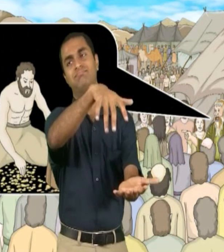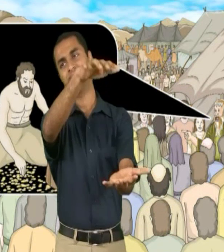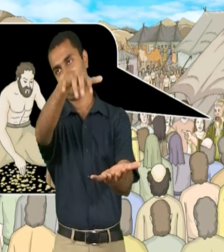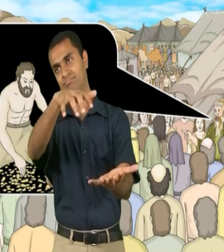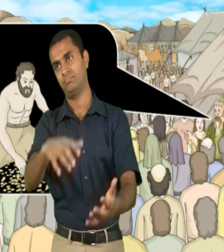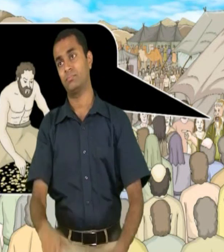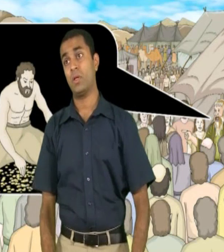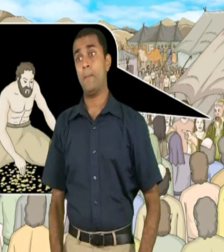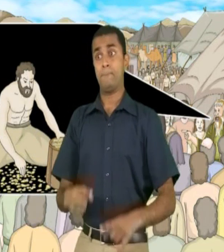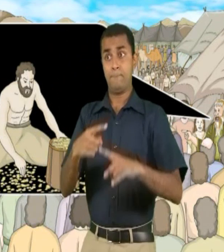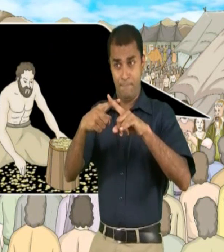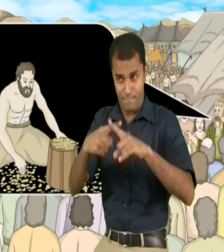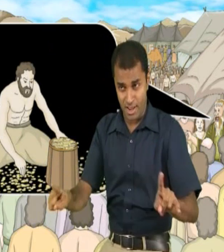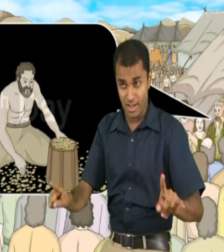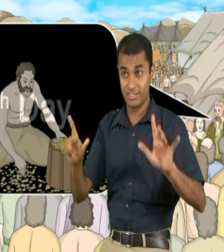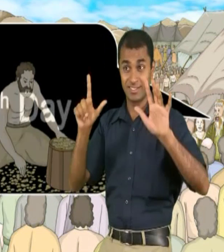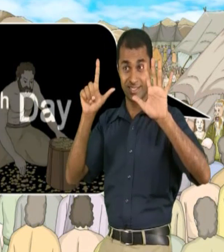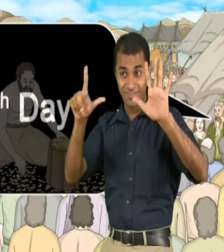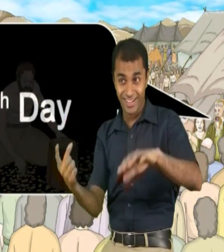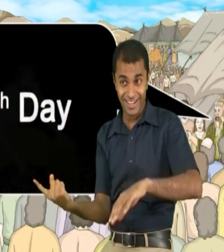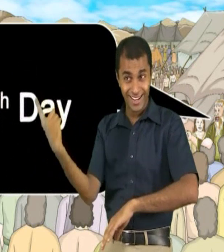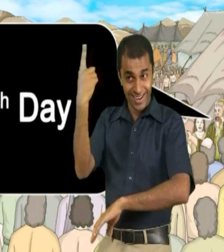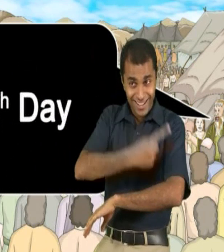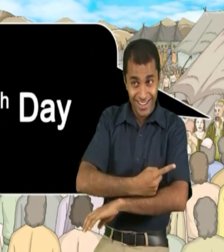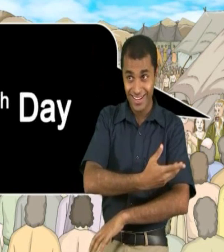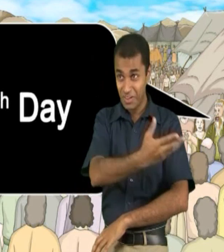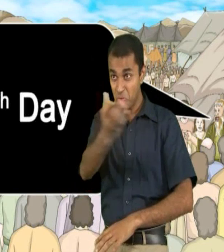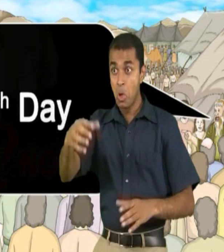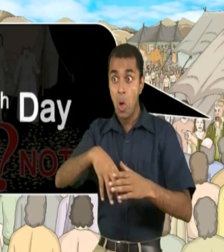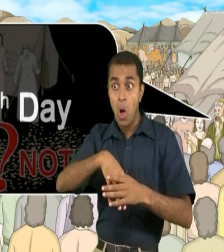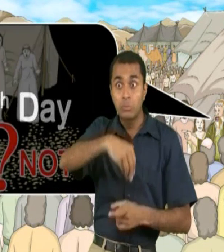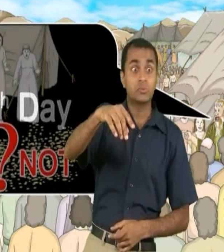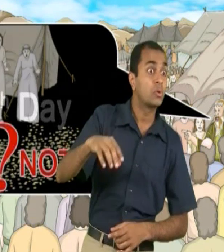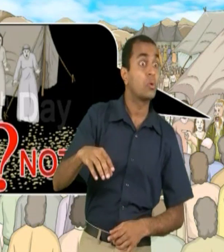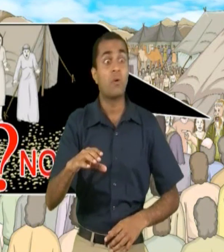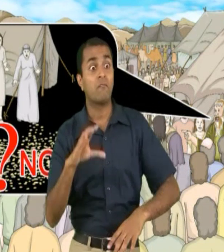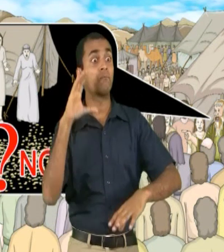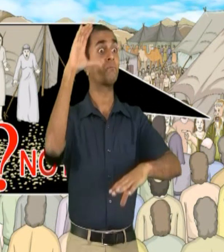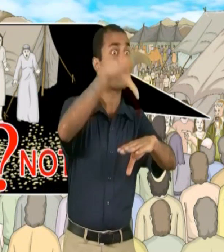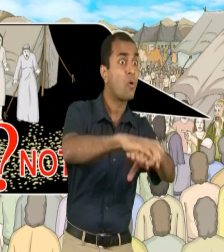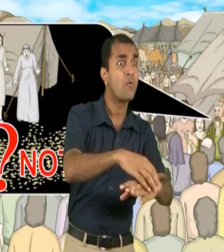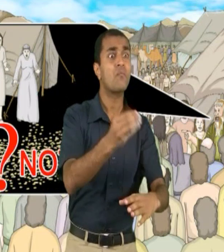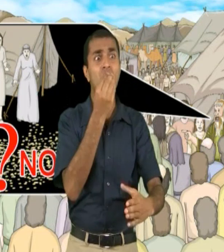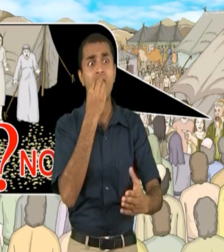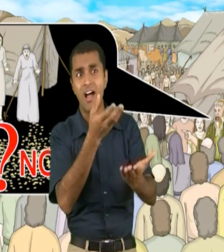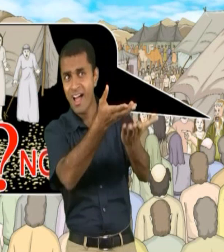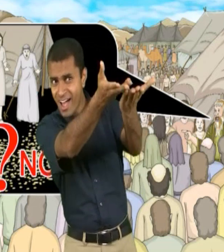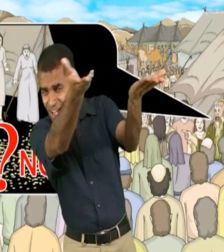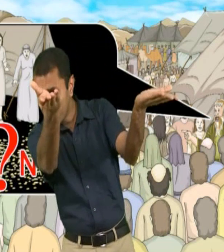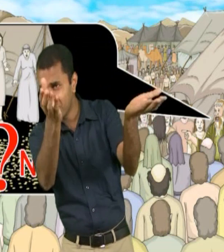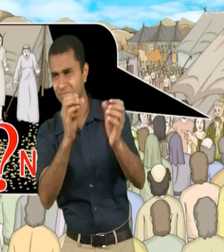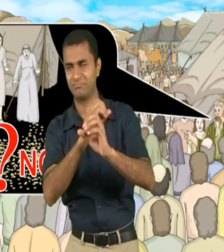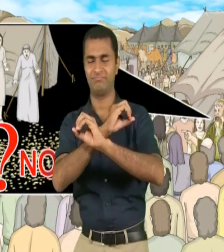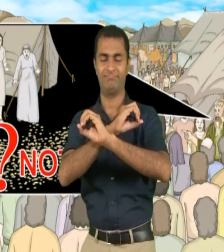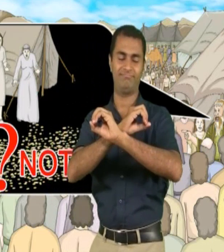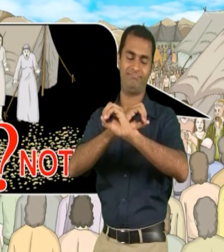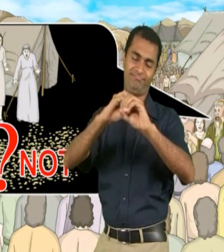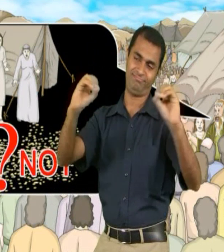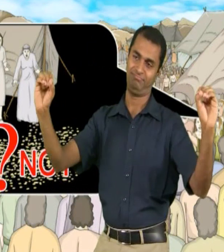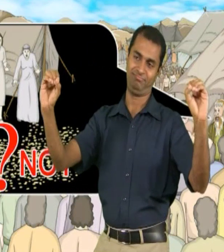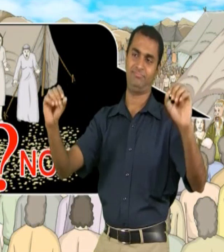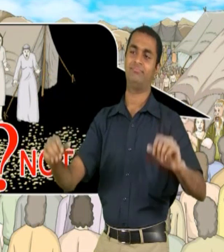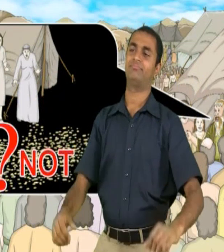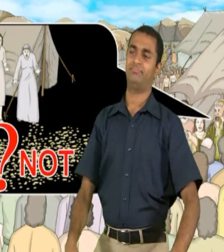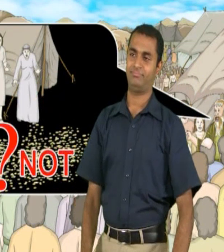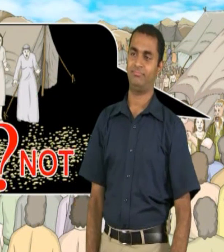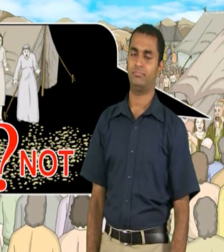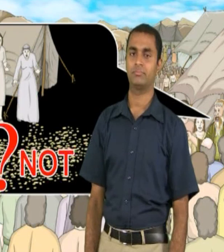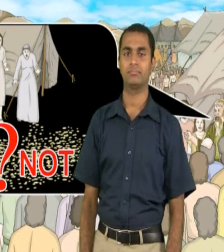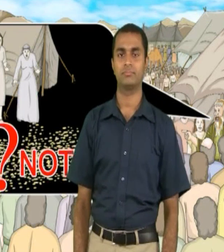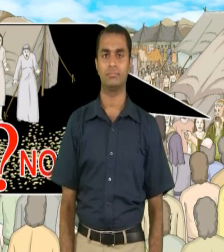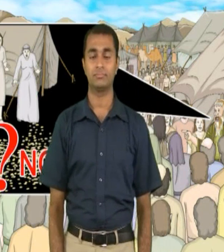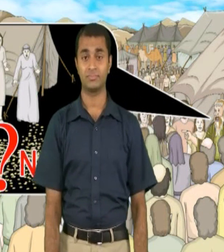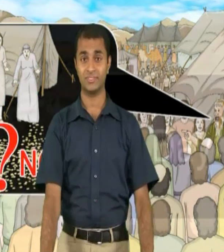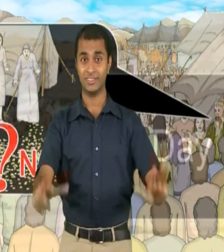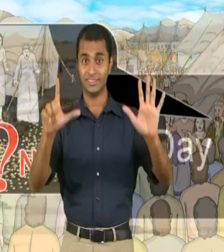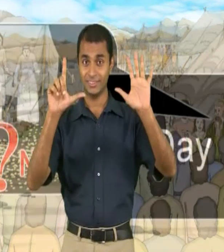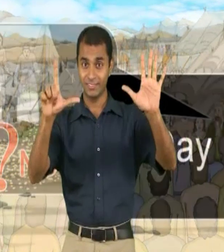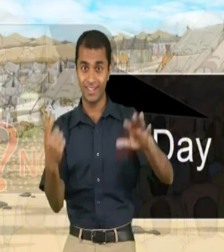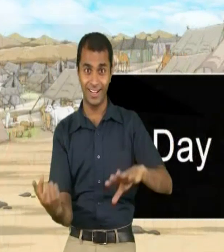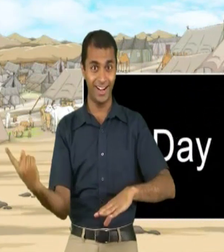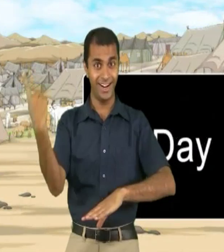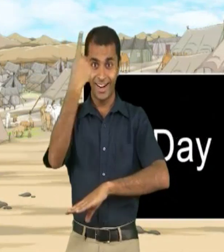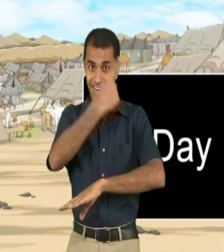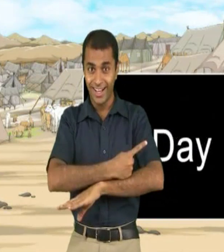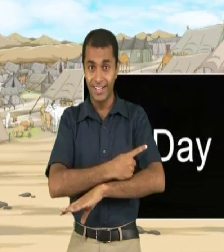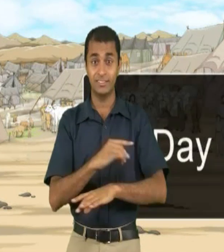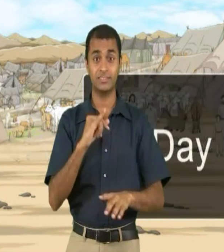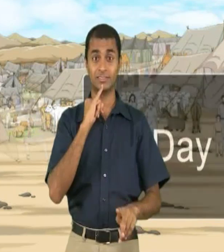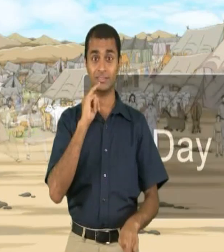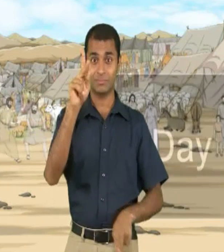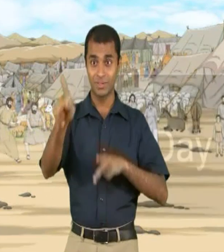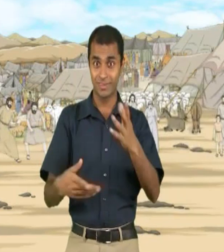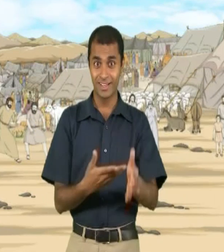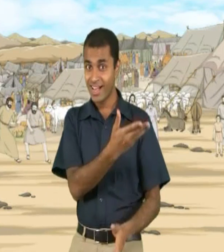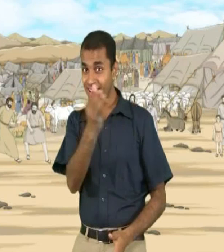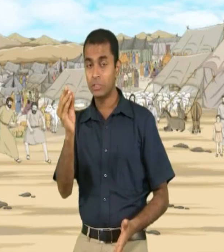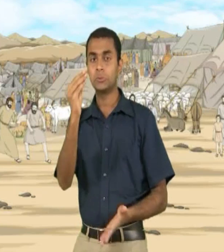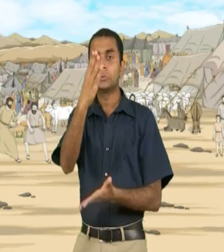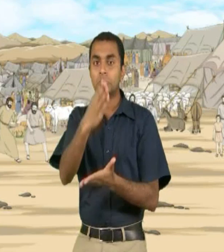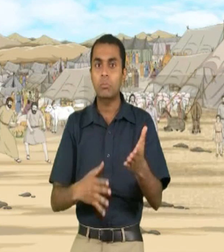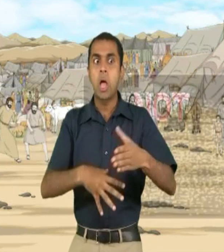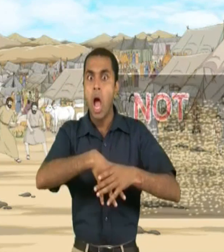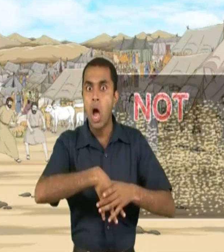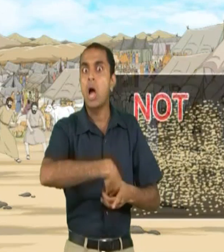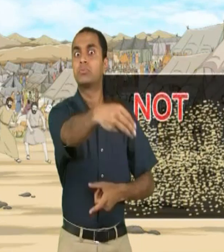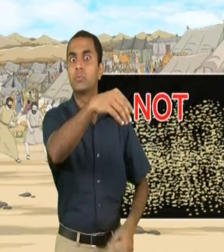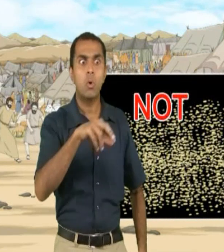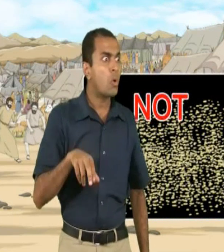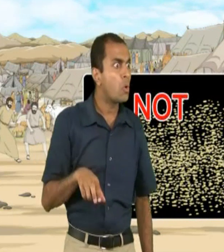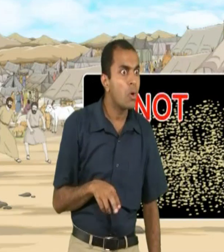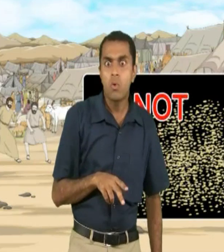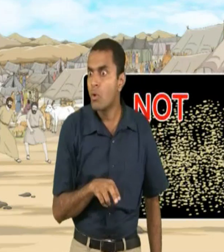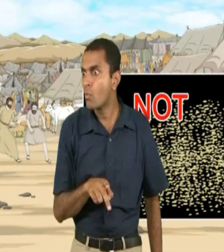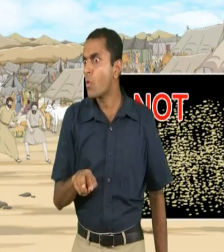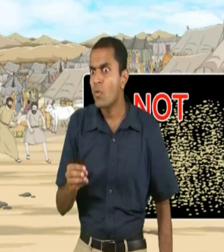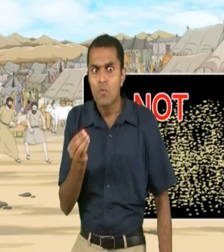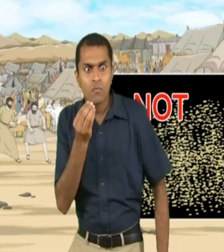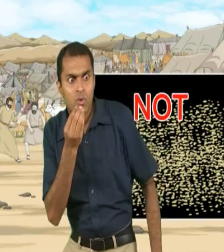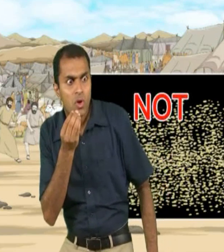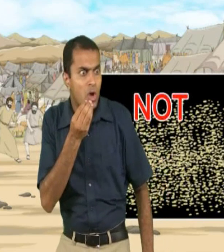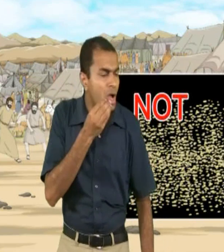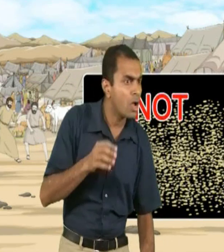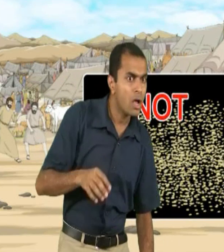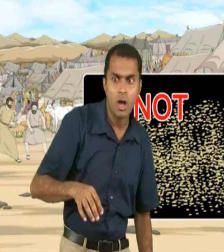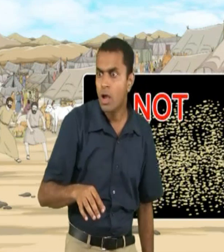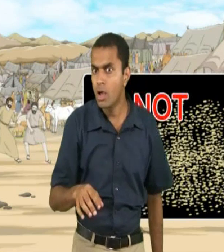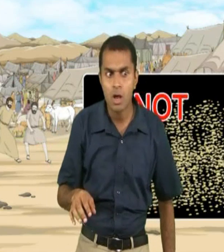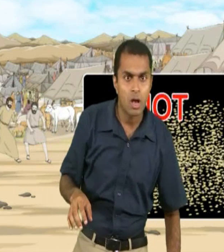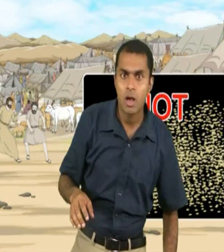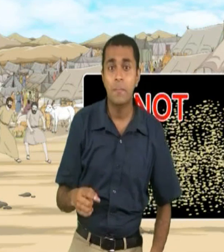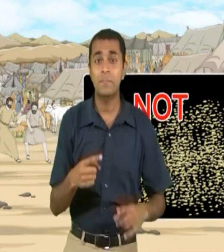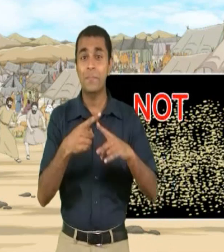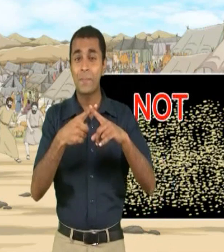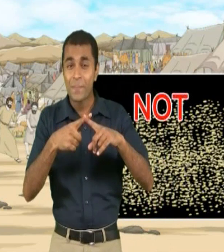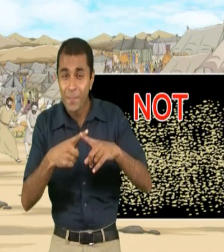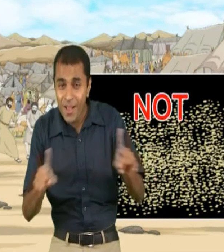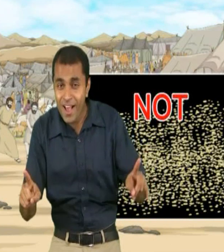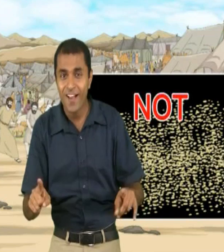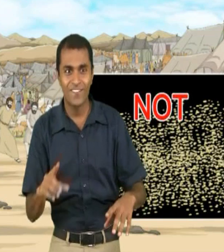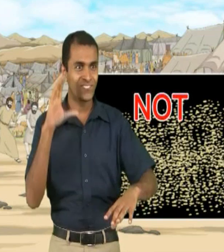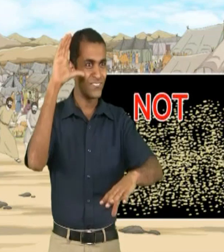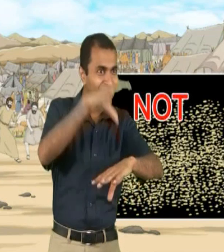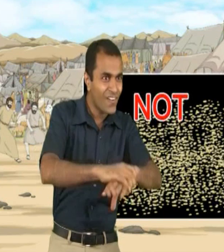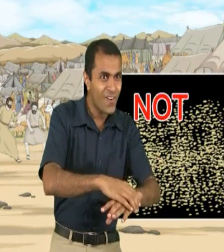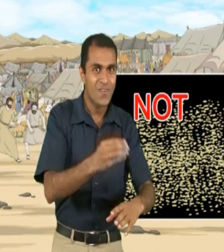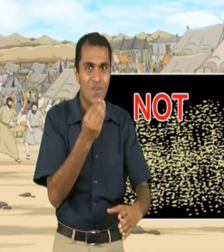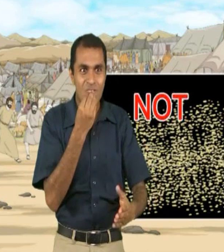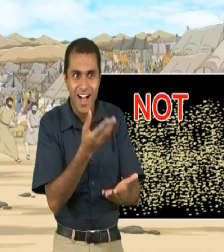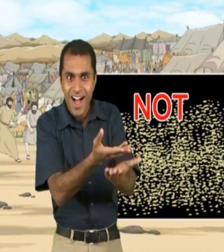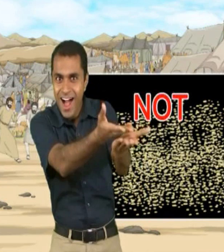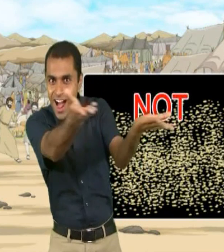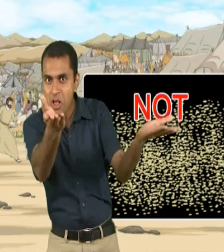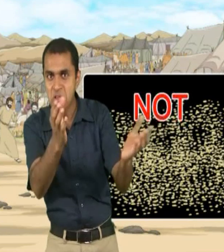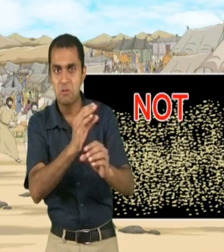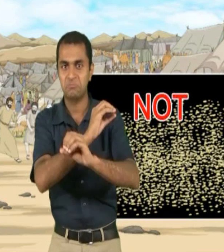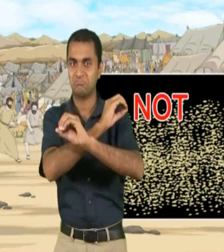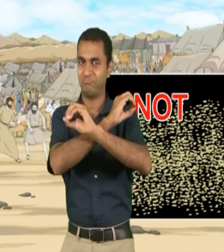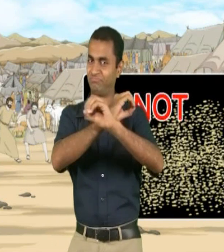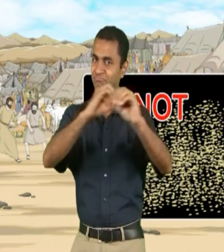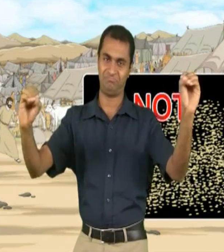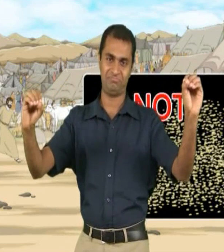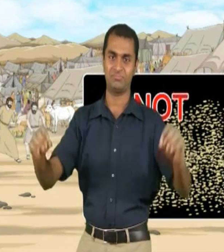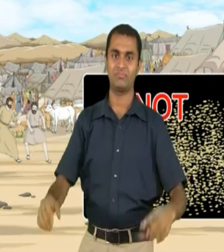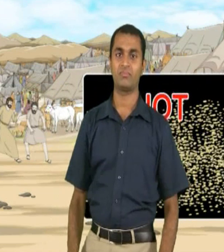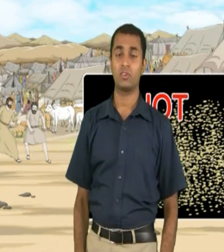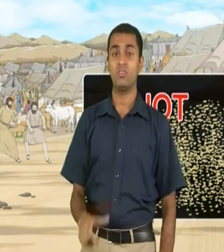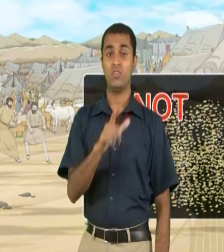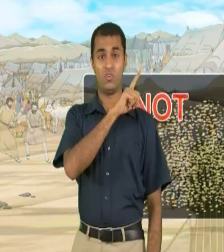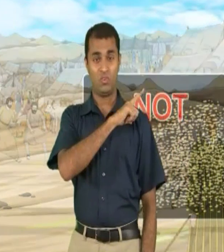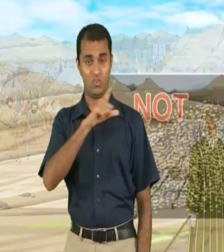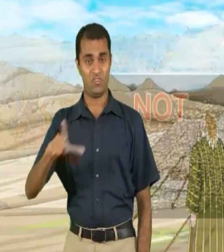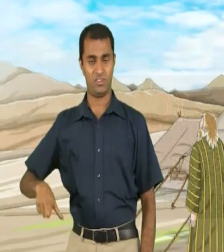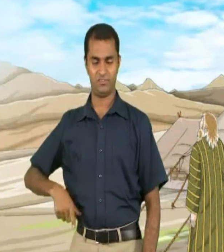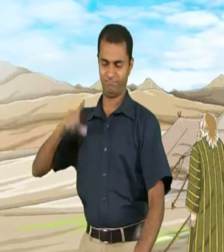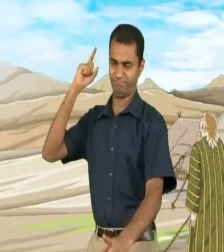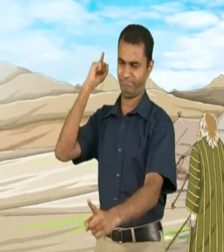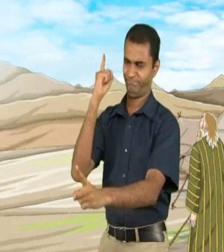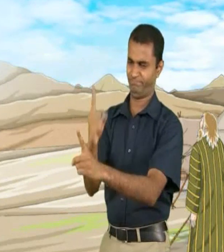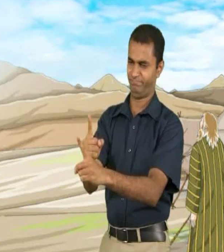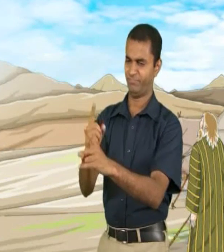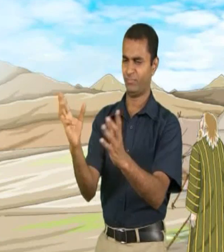Yet on the seventh day some of the people went out to gather, but they did not find anything.